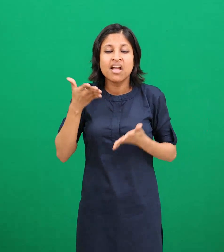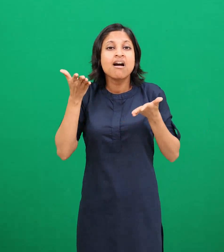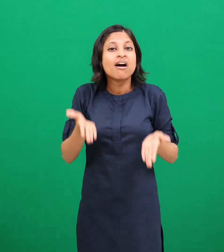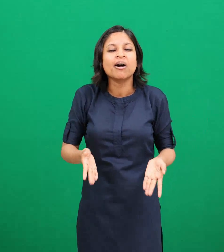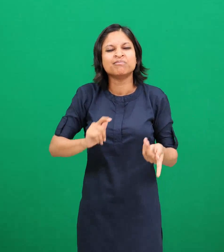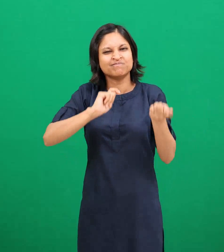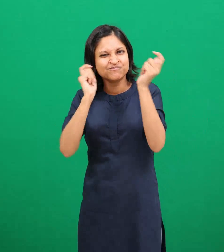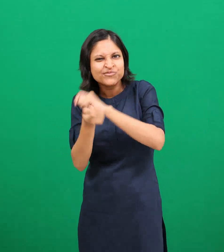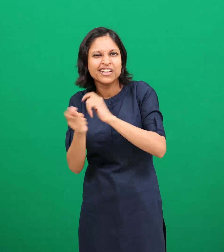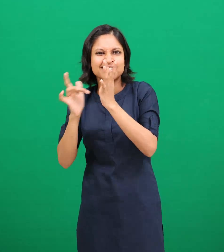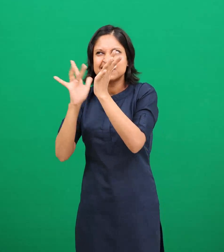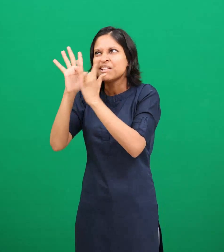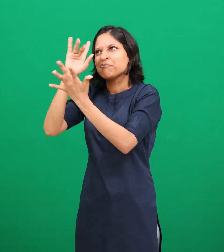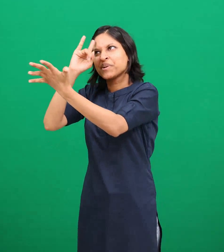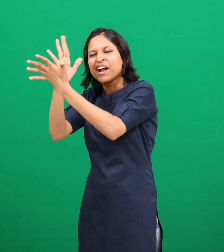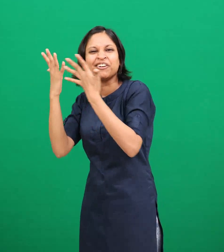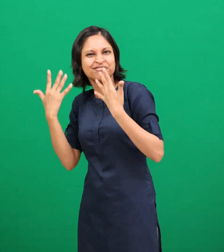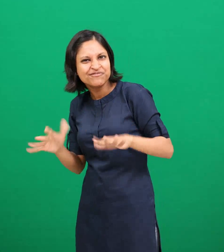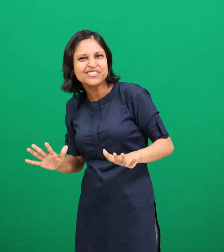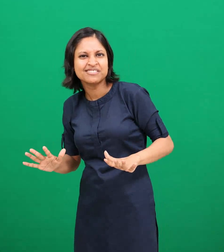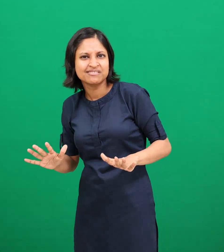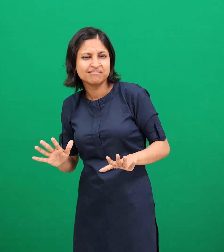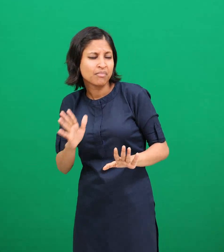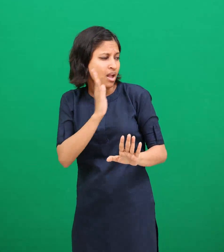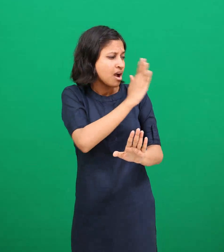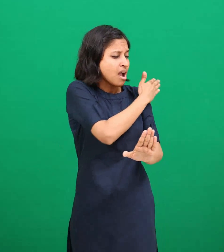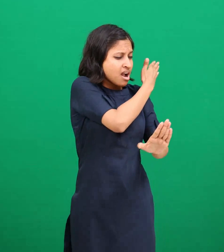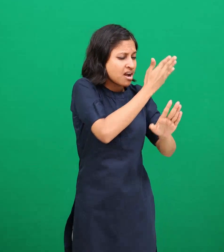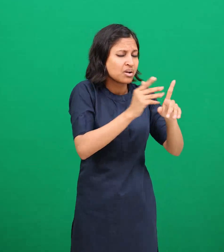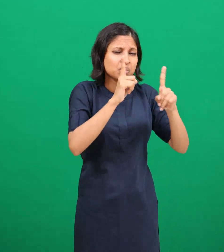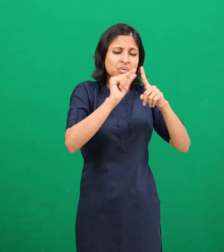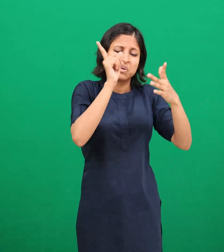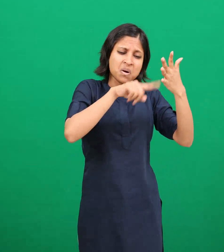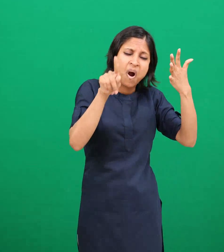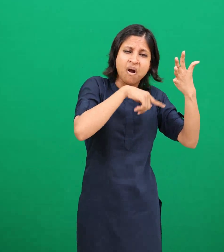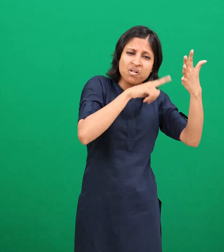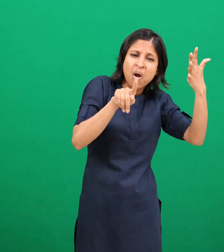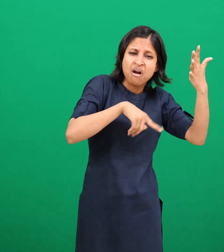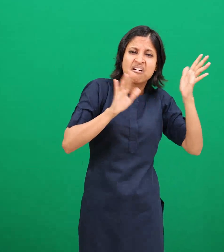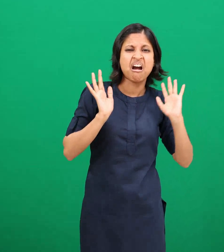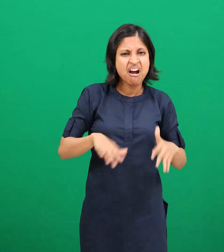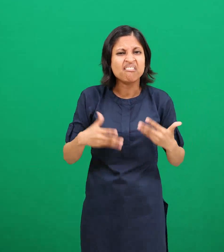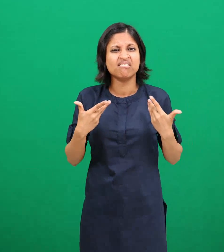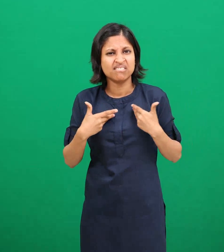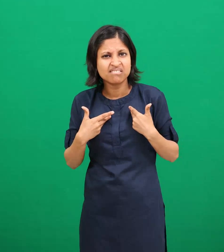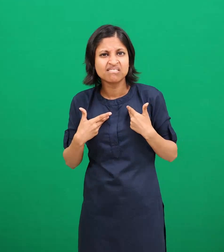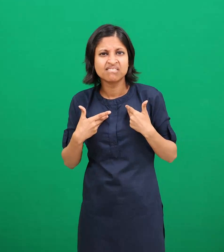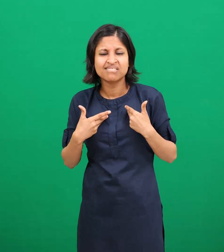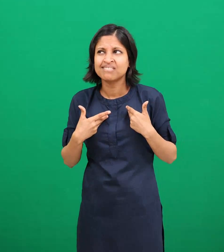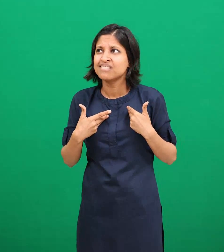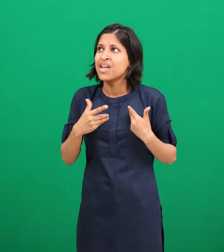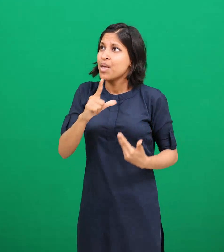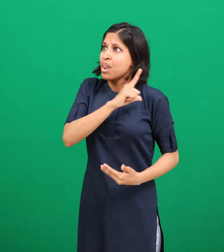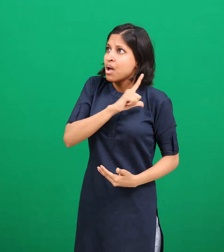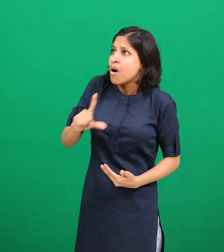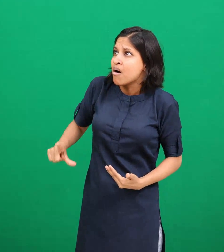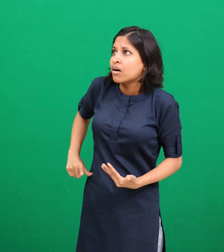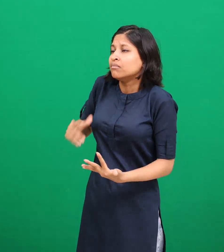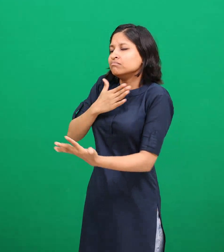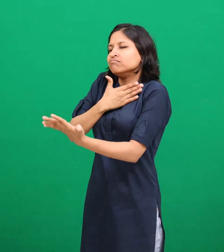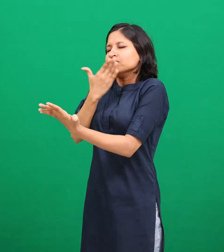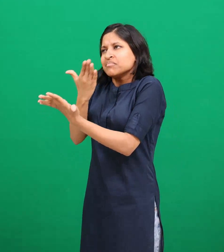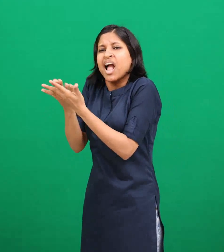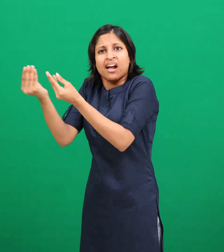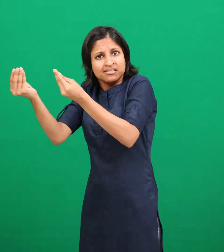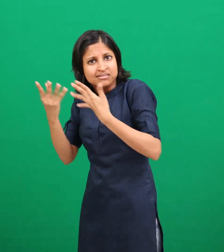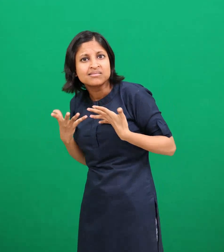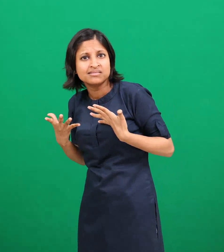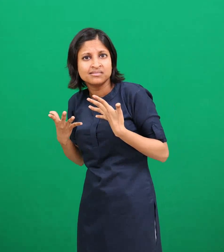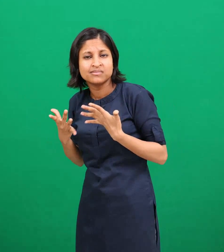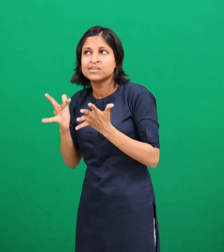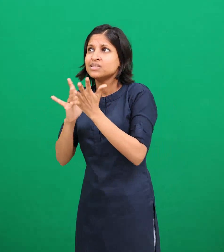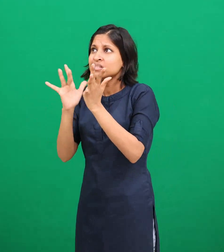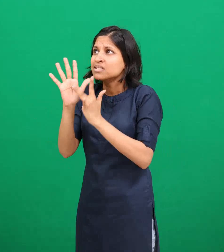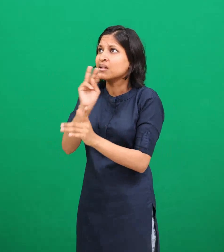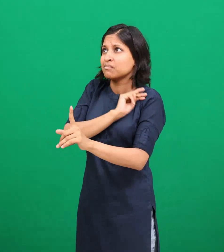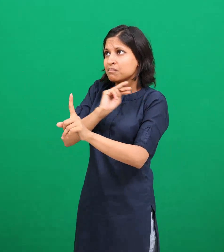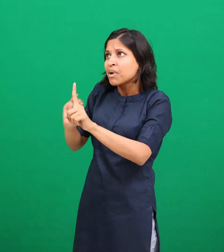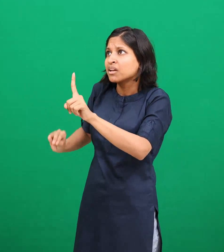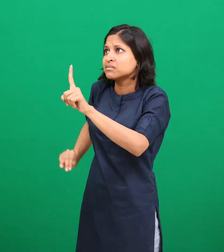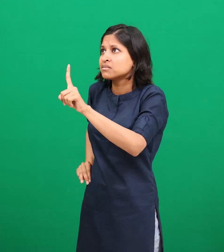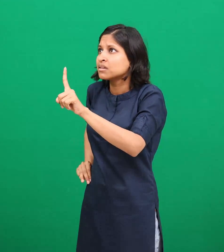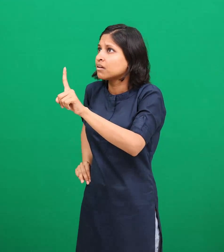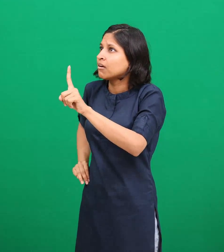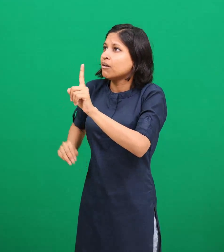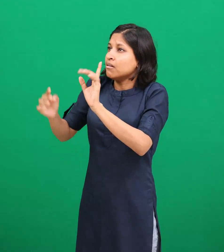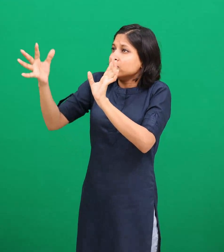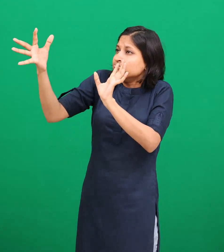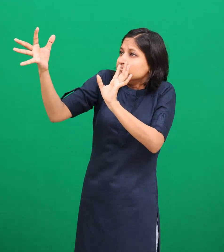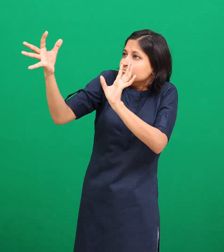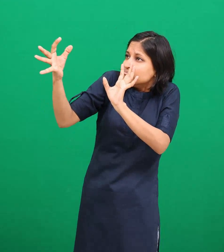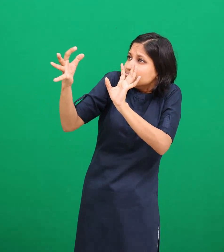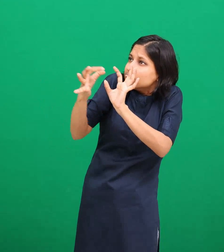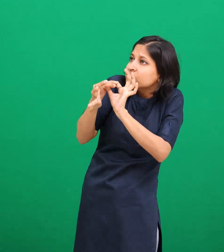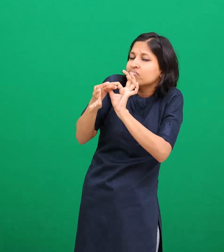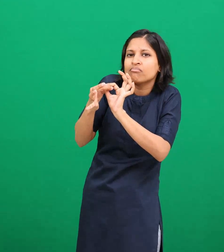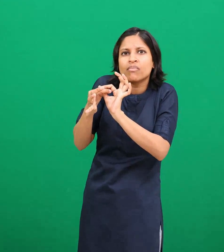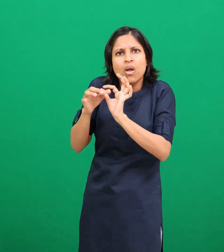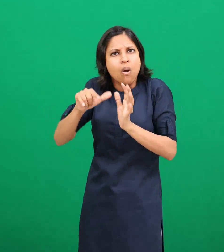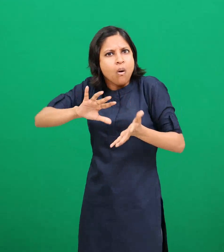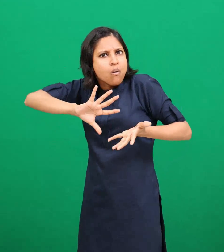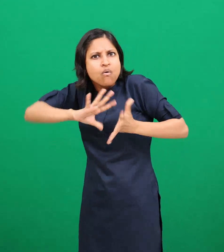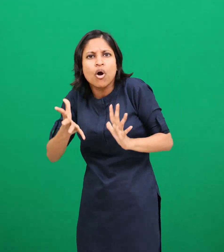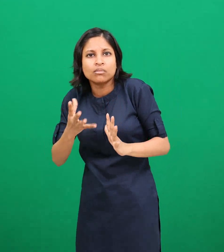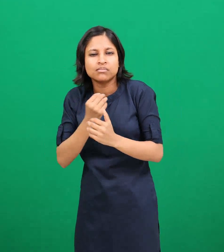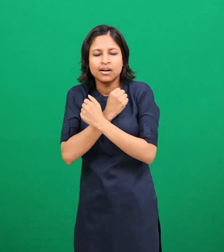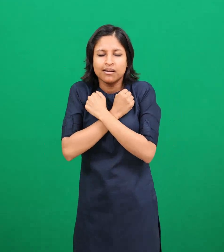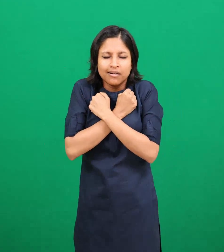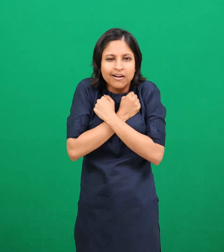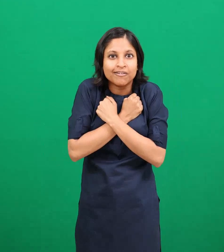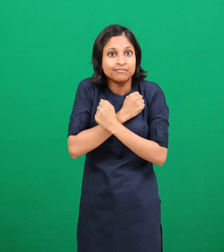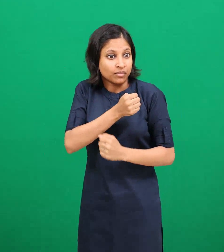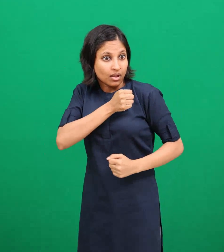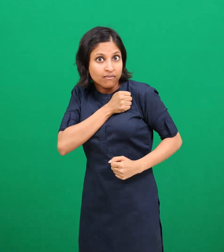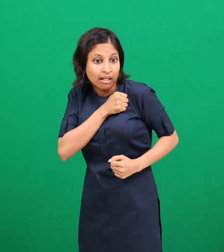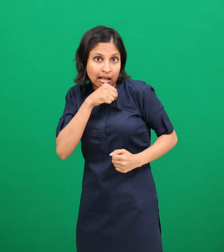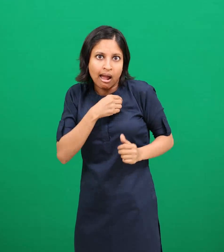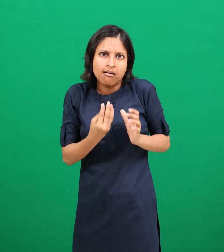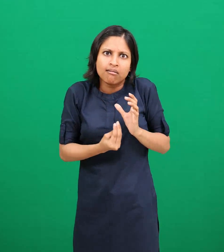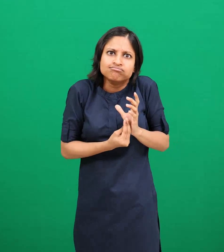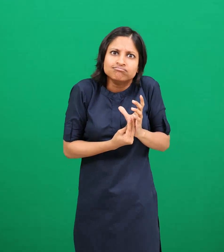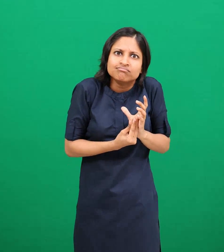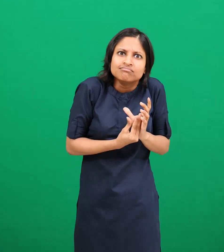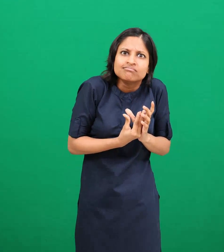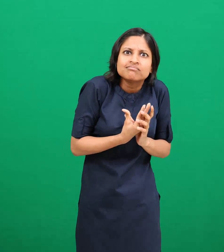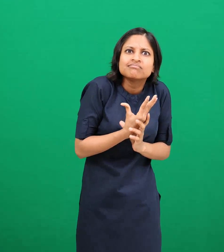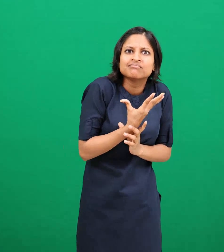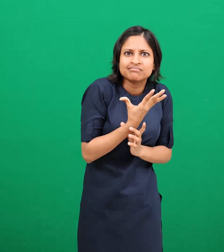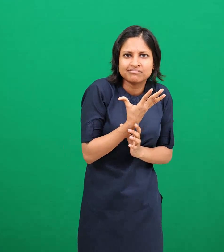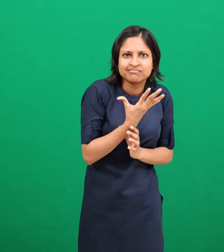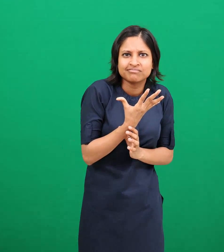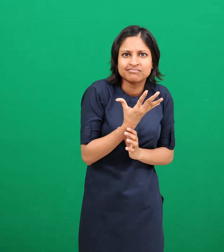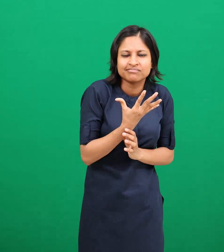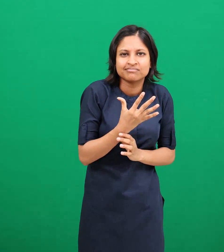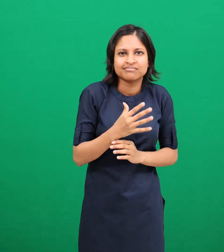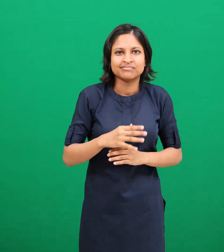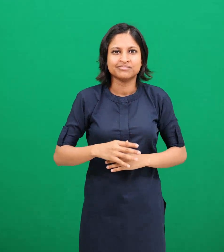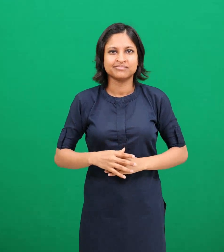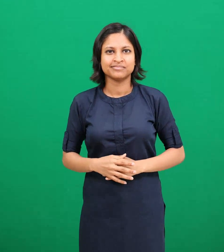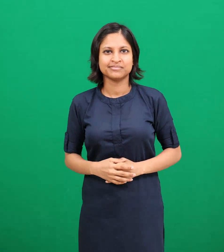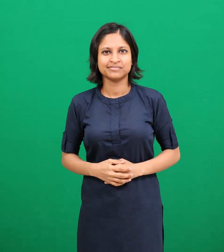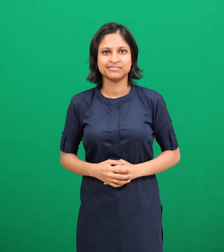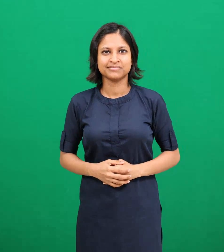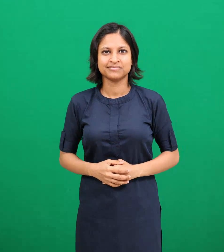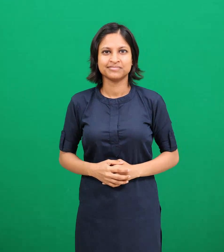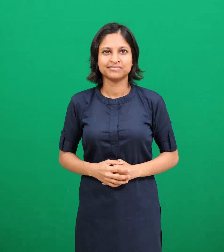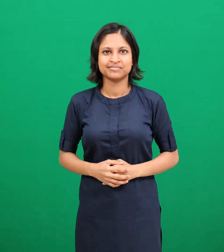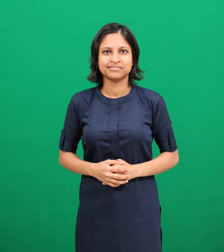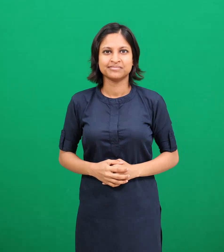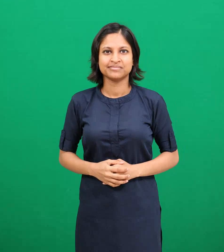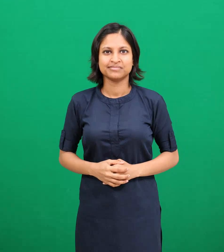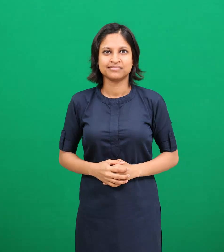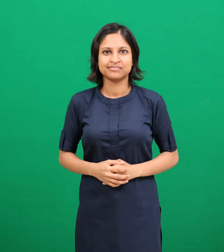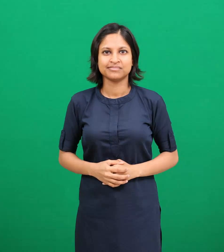And the grace of our Lord overflowed to me, along with the faith and love that are in Christ Jesus.